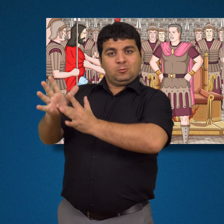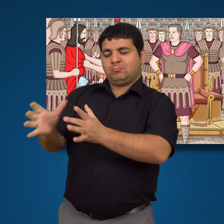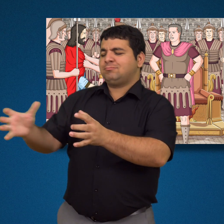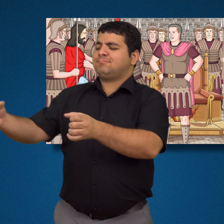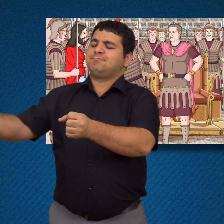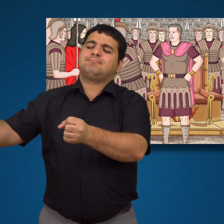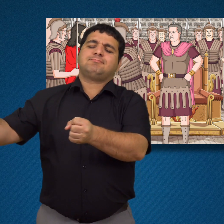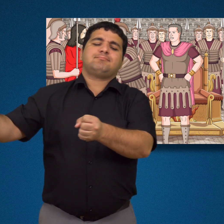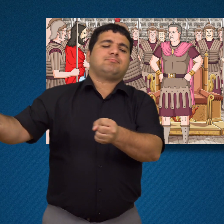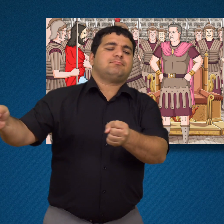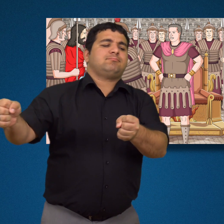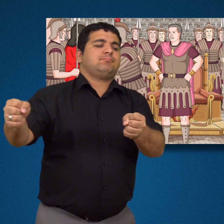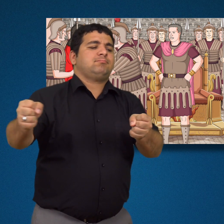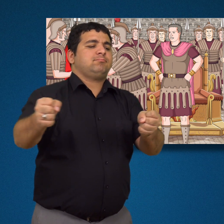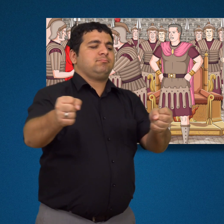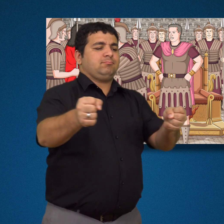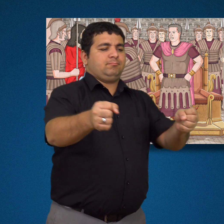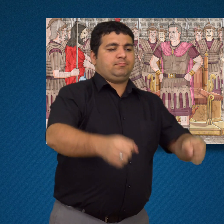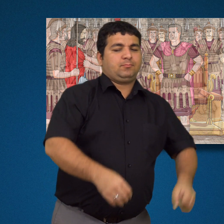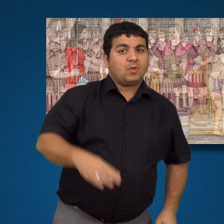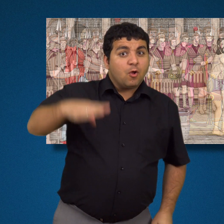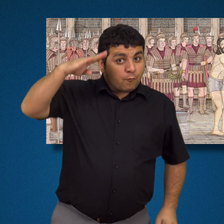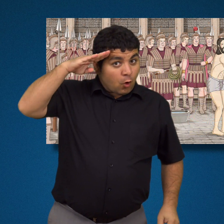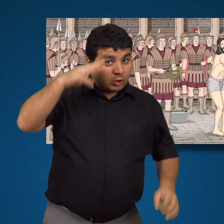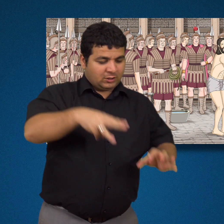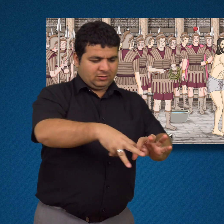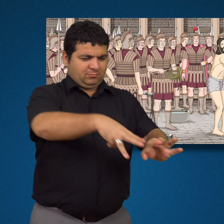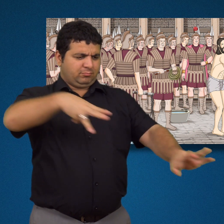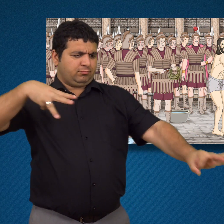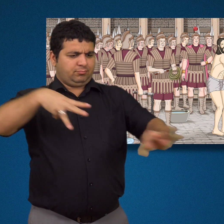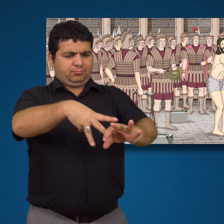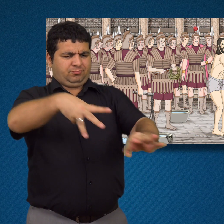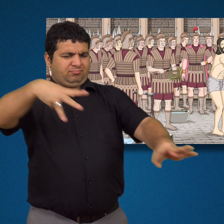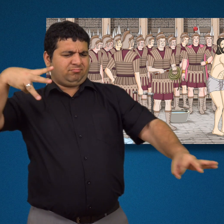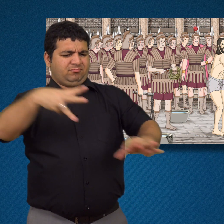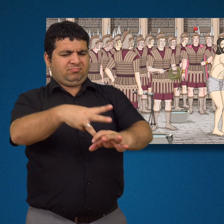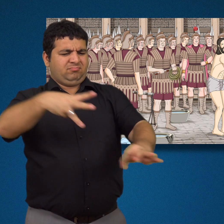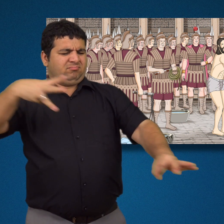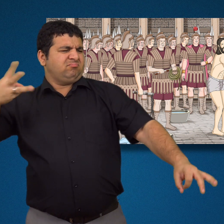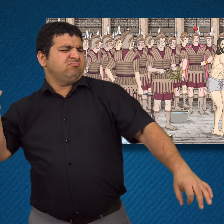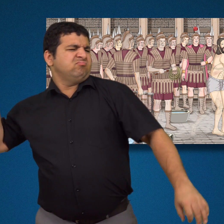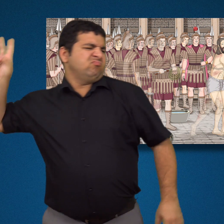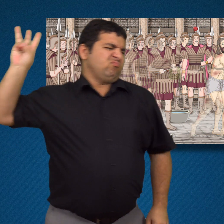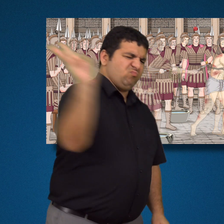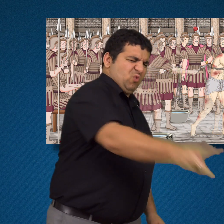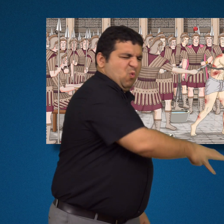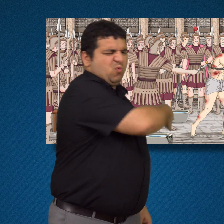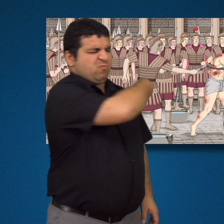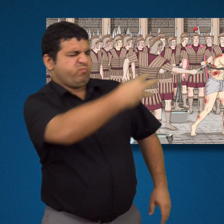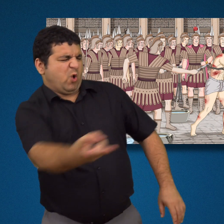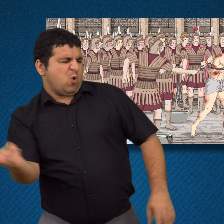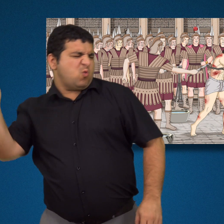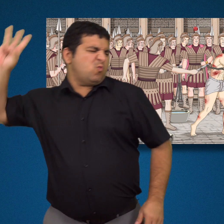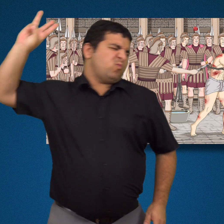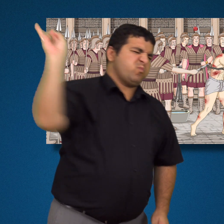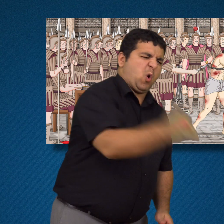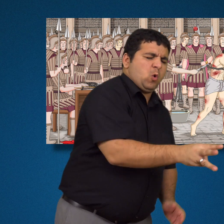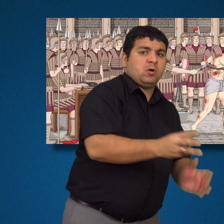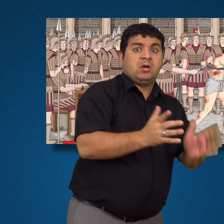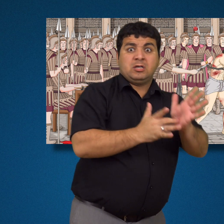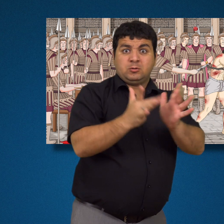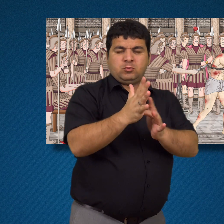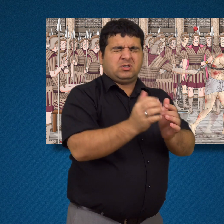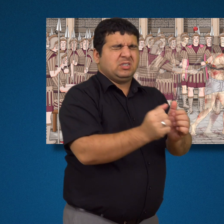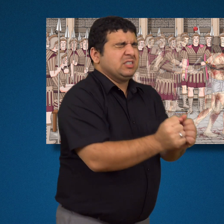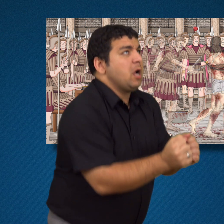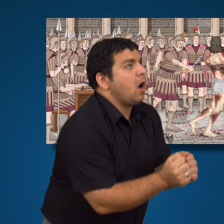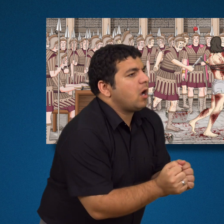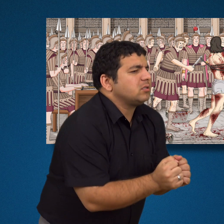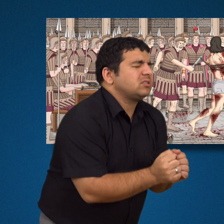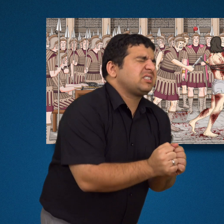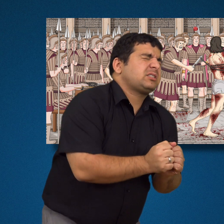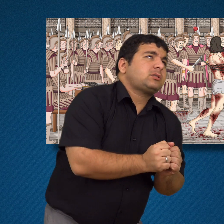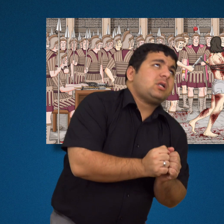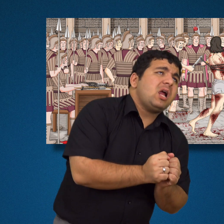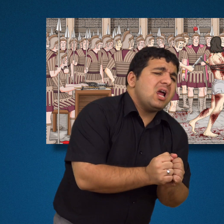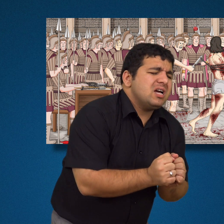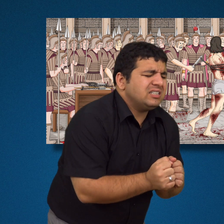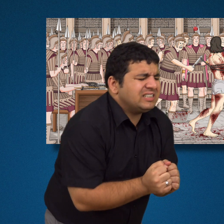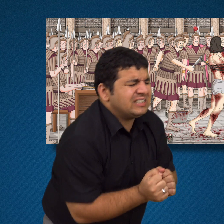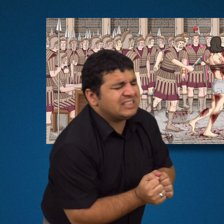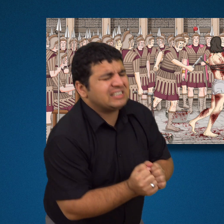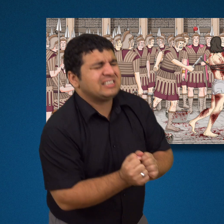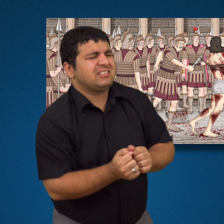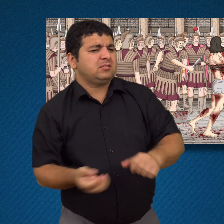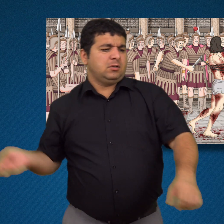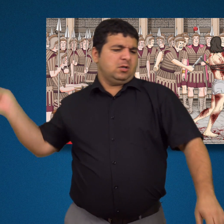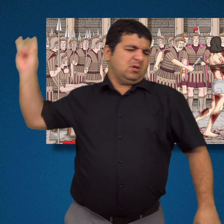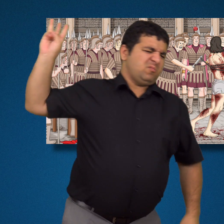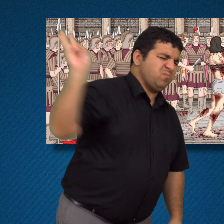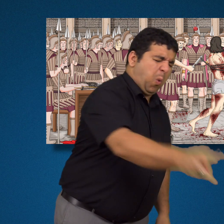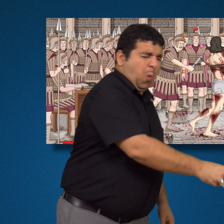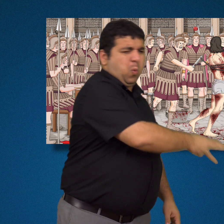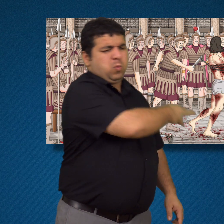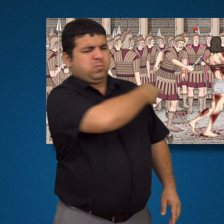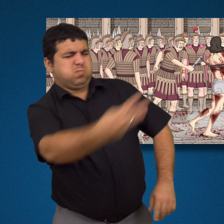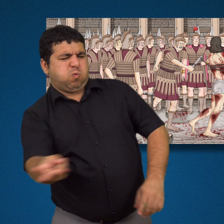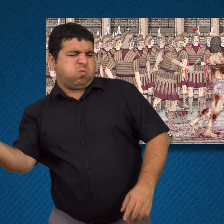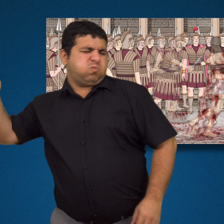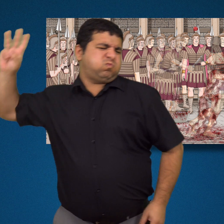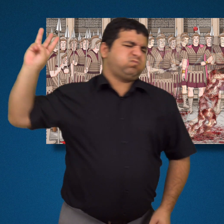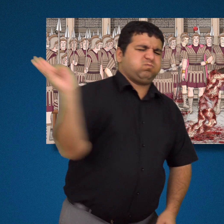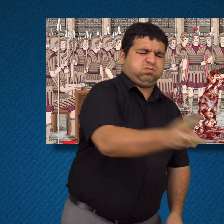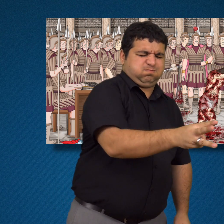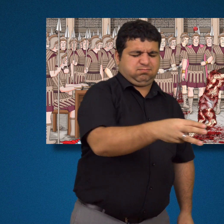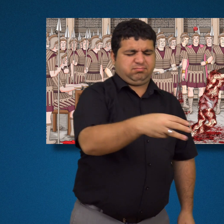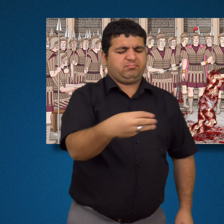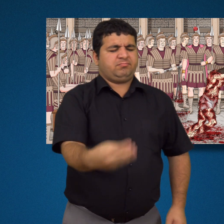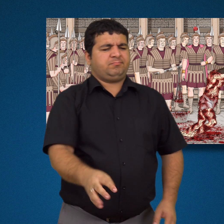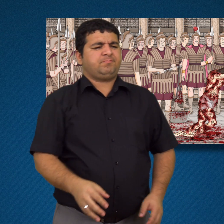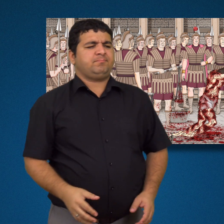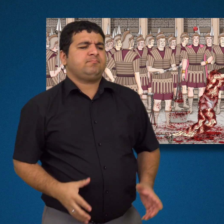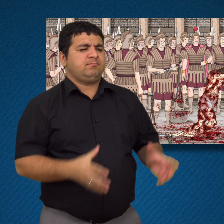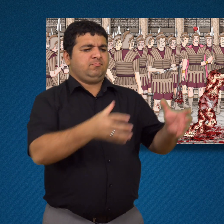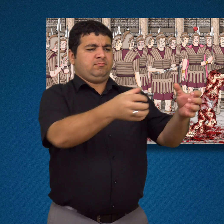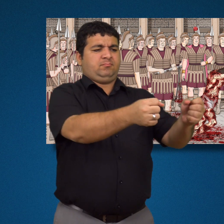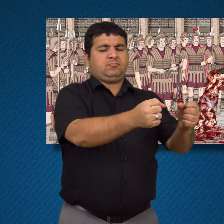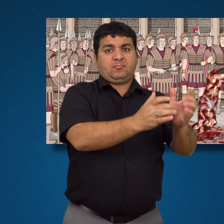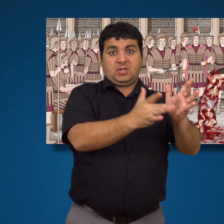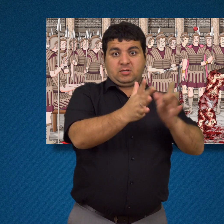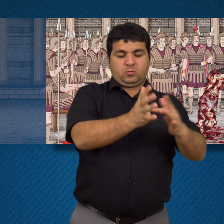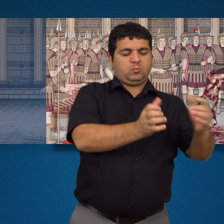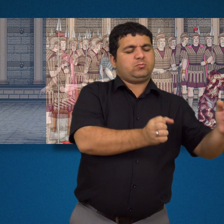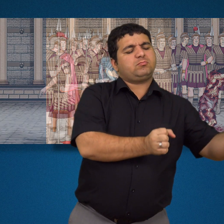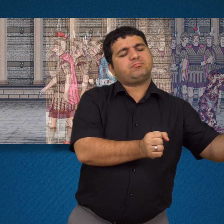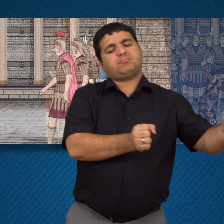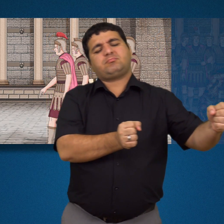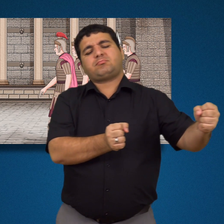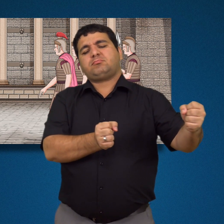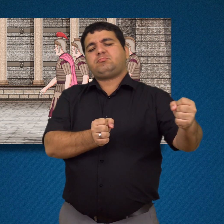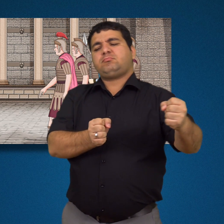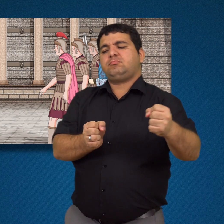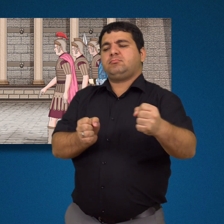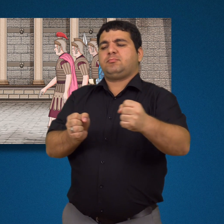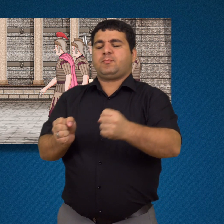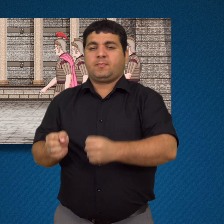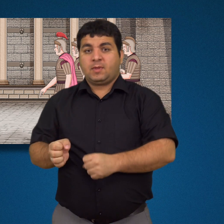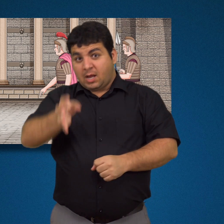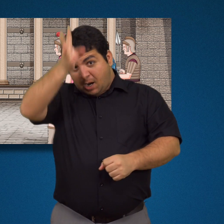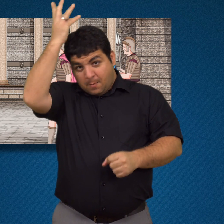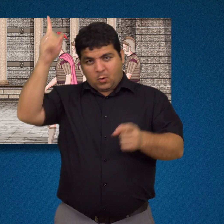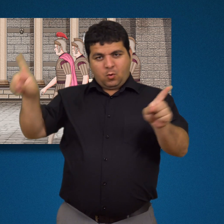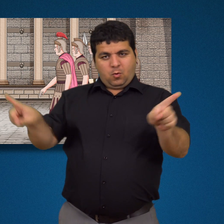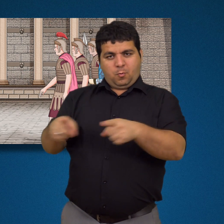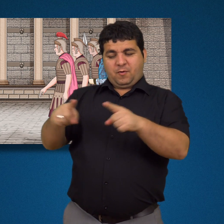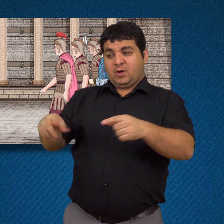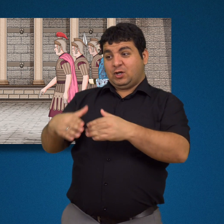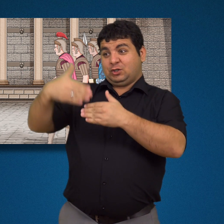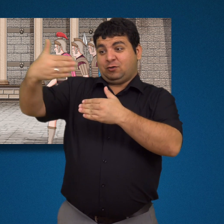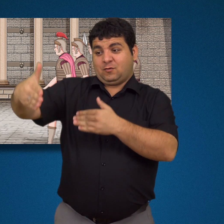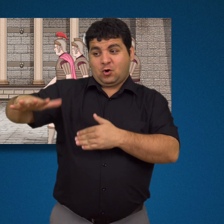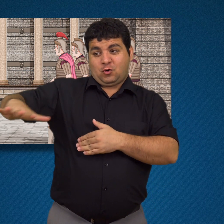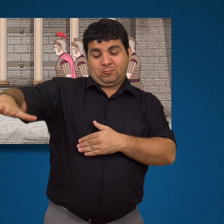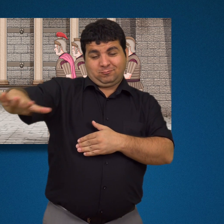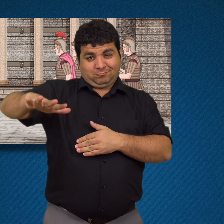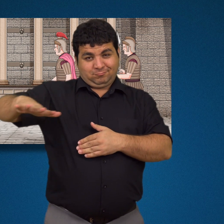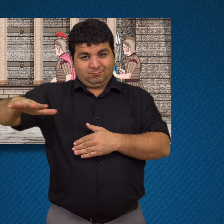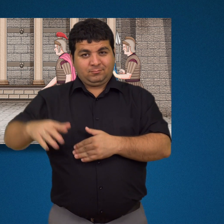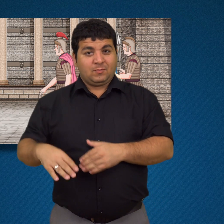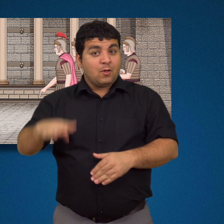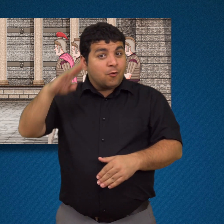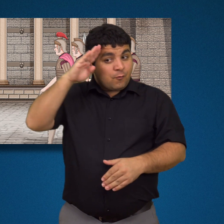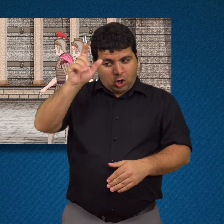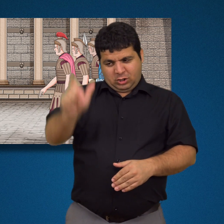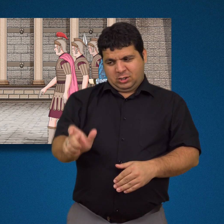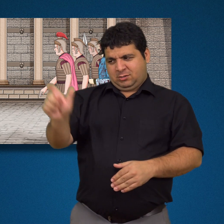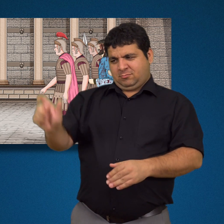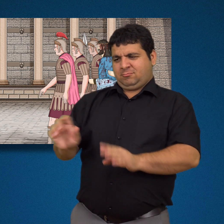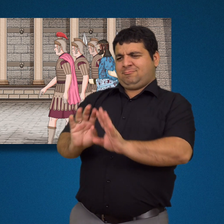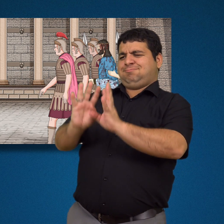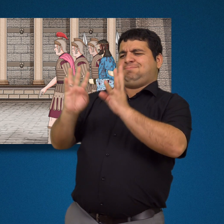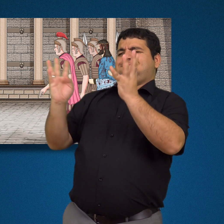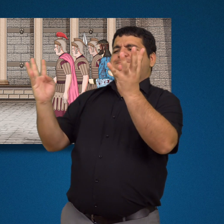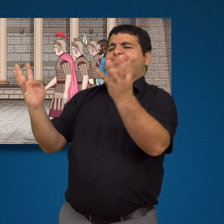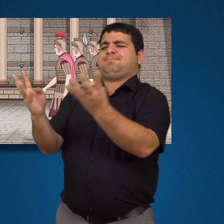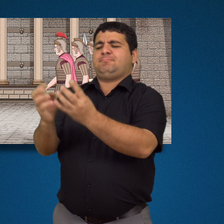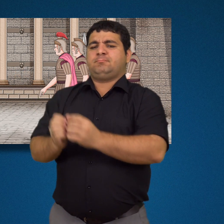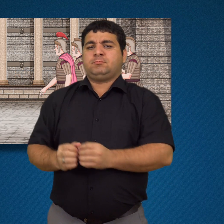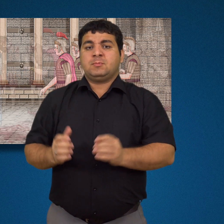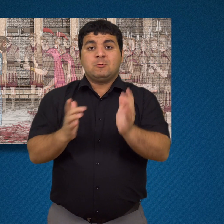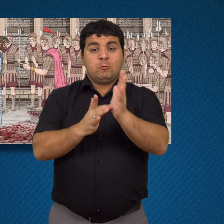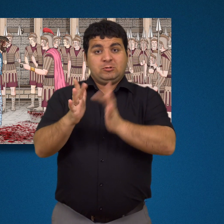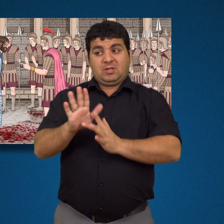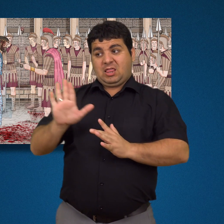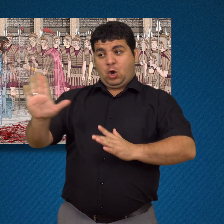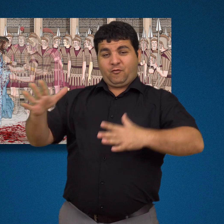But he had Jesus flogged, and handed Him over to be crucified. Then the governor’s soldiers took Jesus into the Praetorium and gathered the whole company around Him.